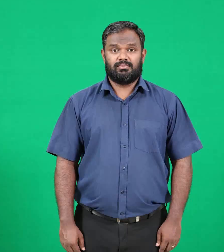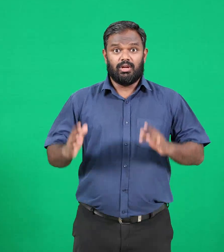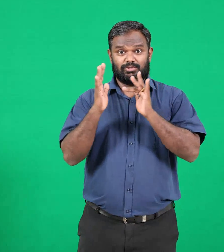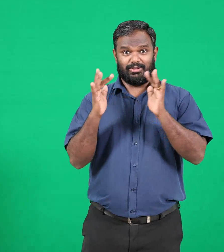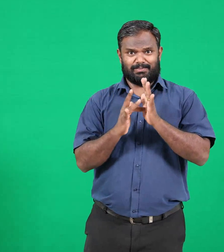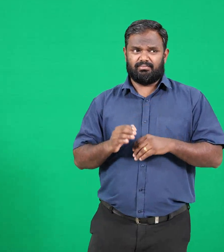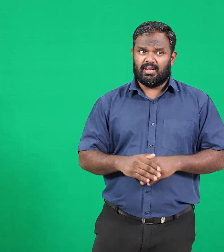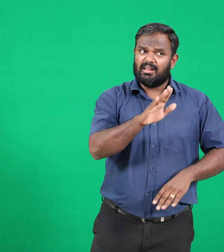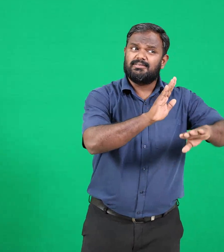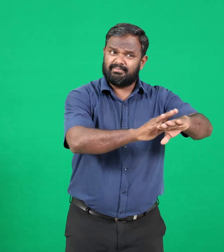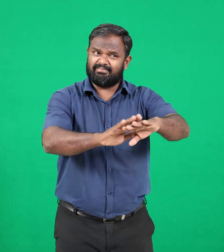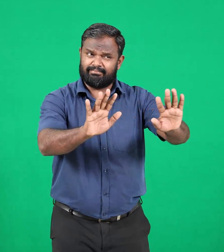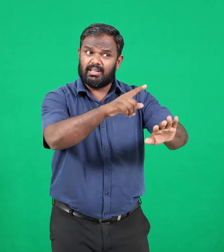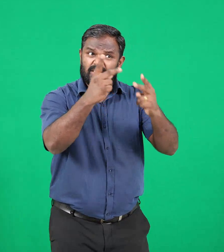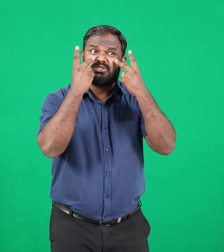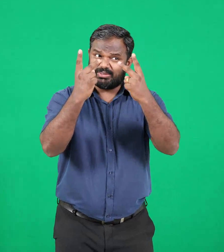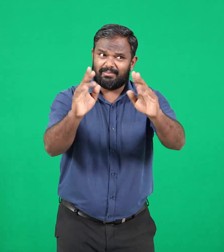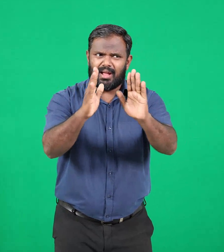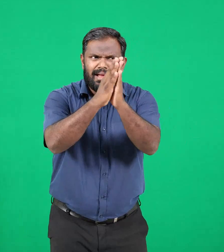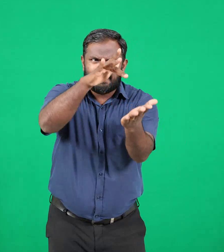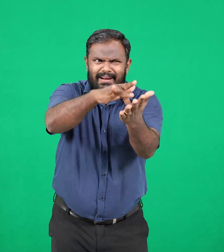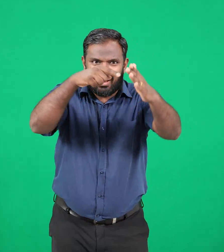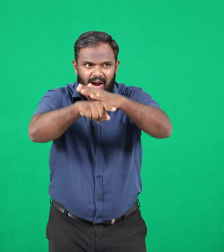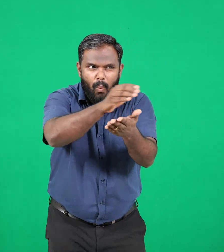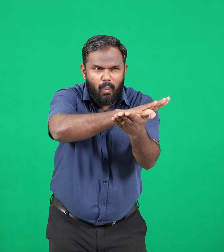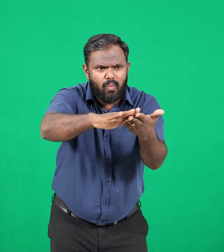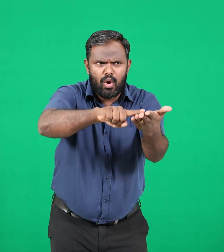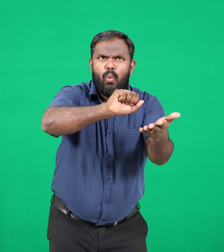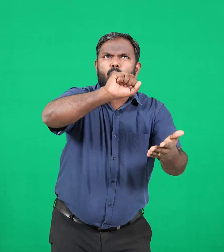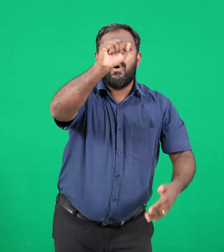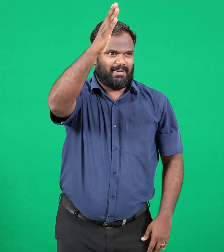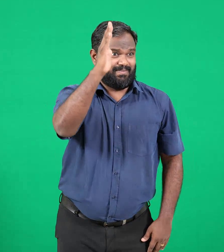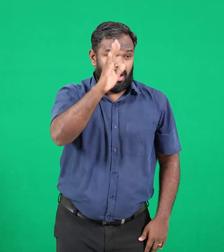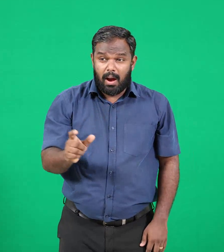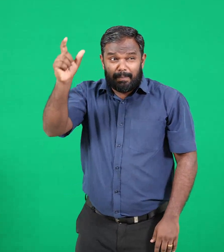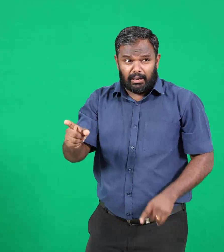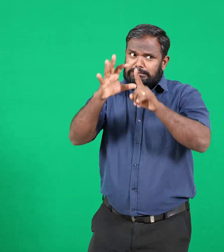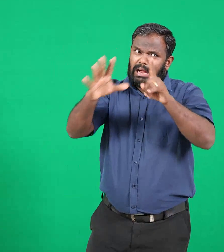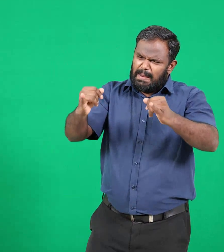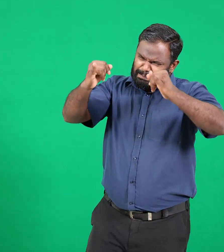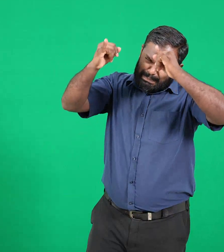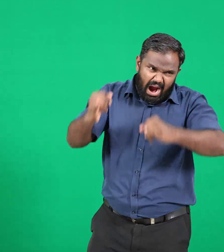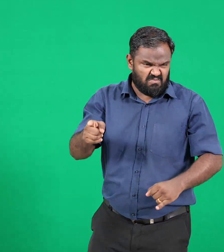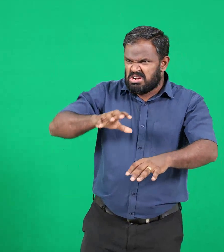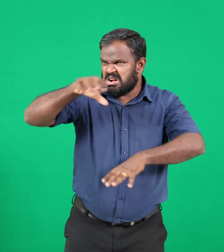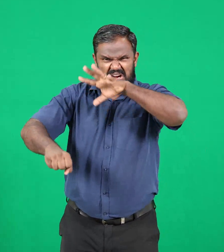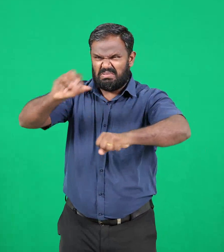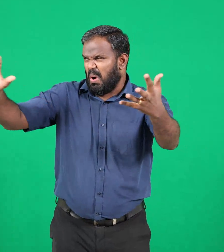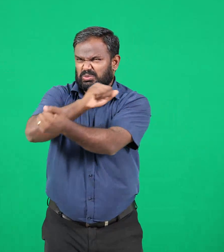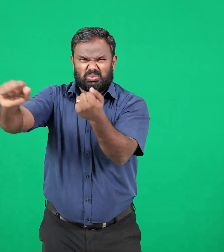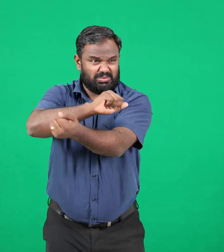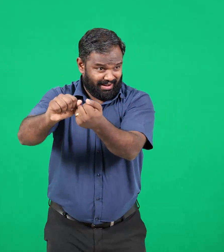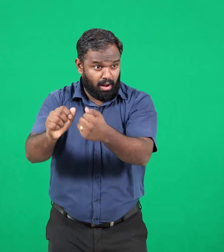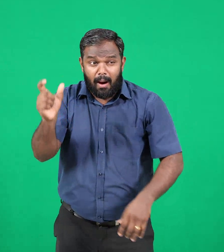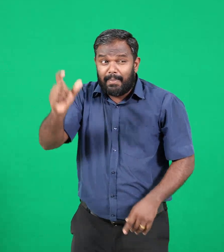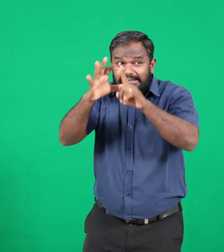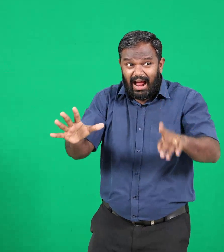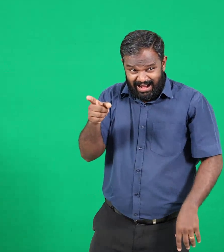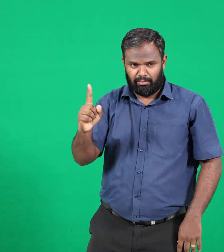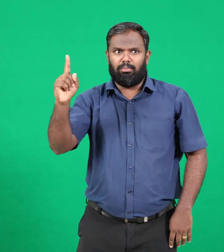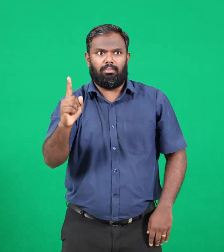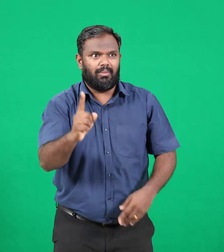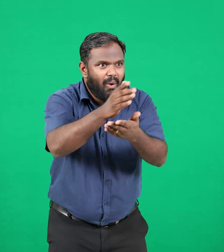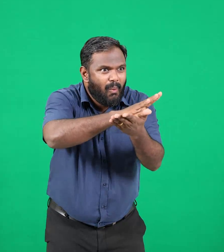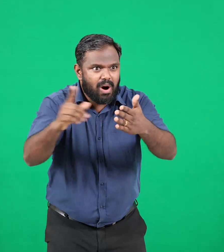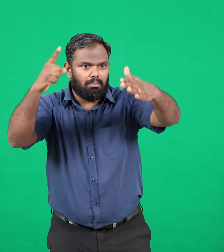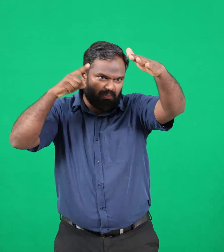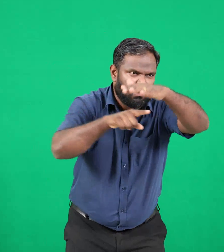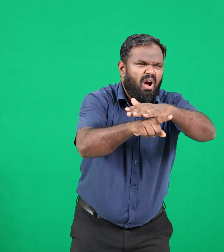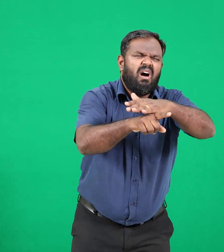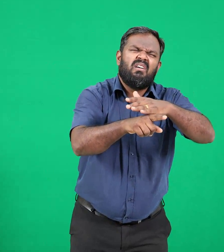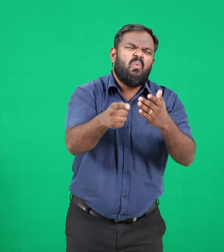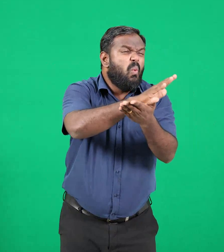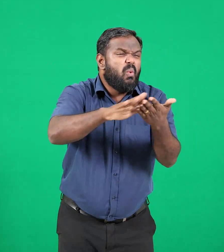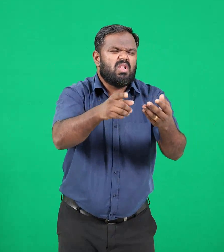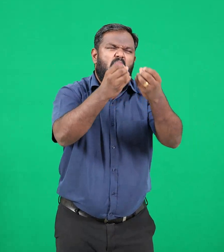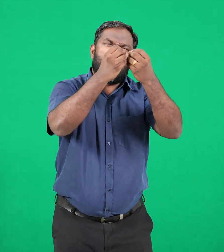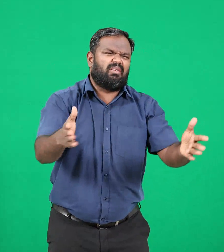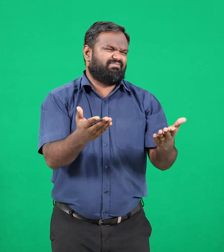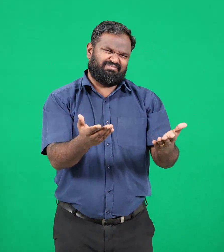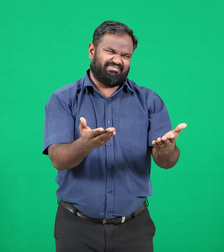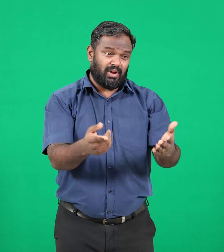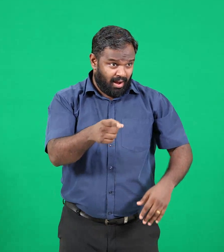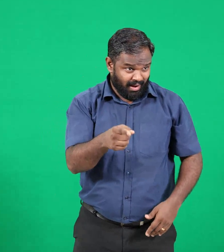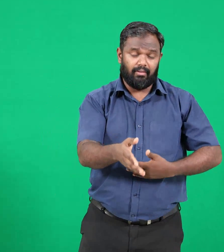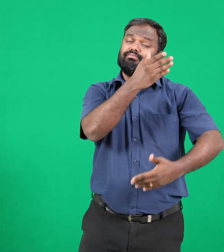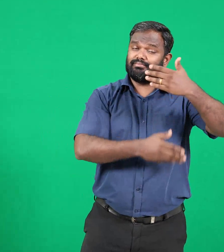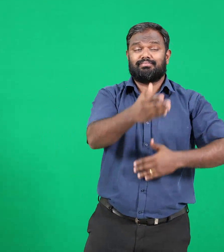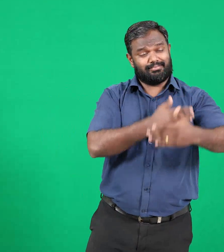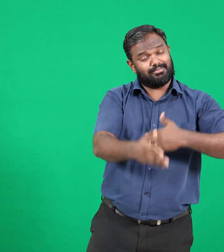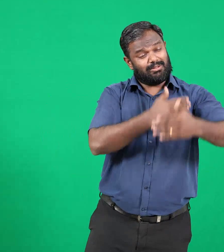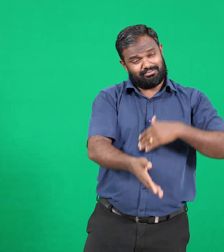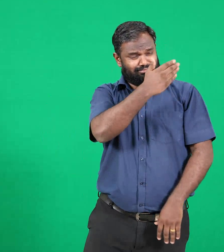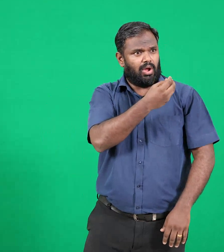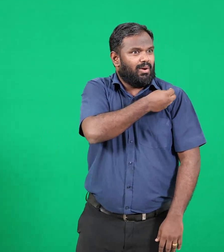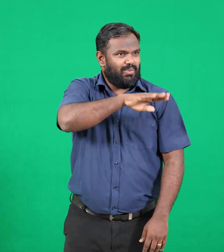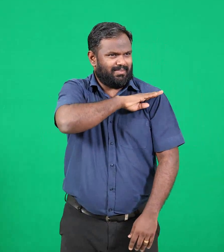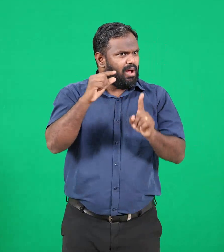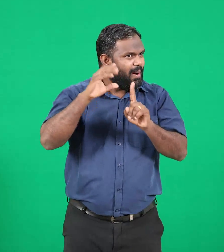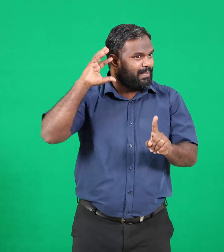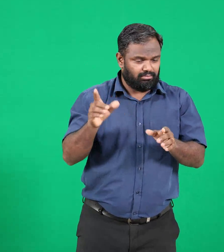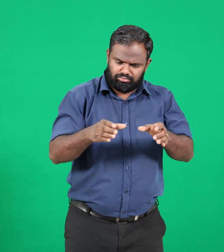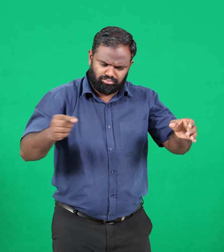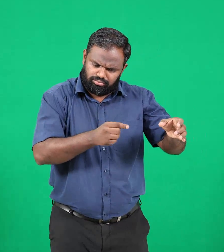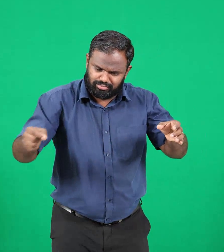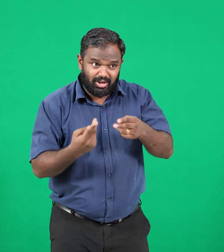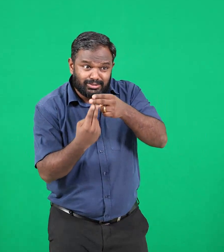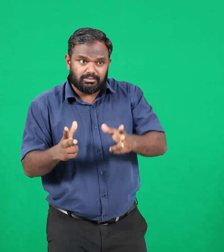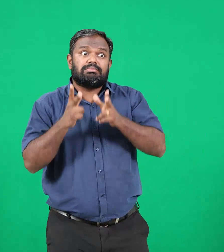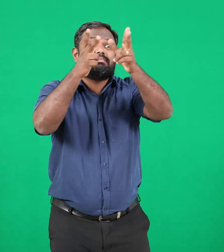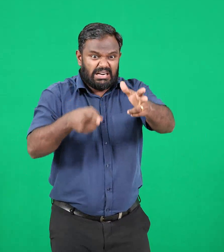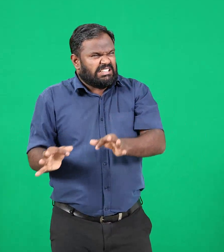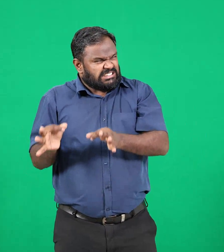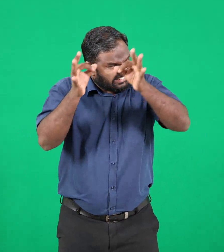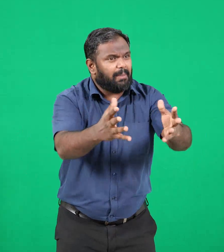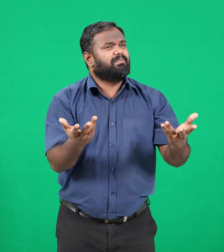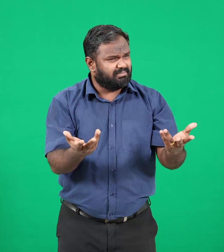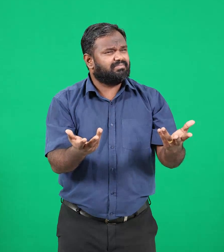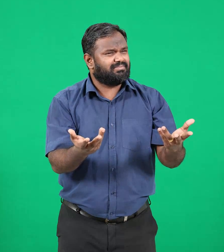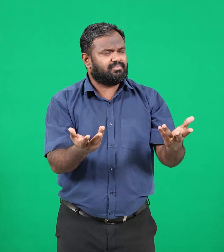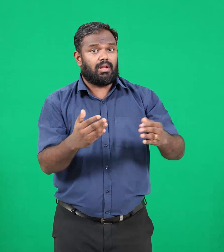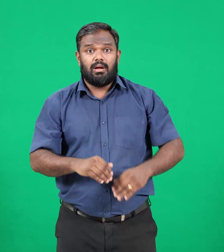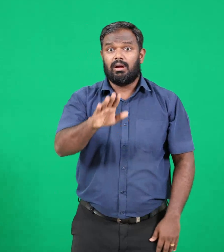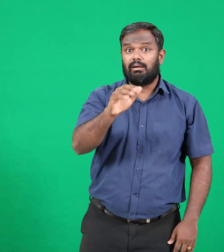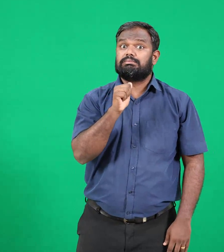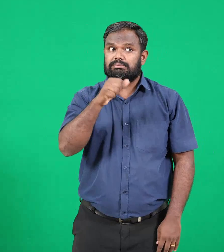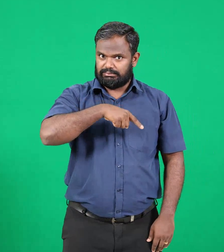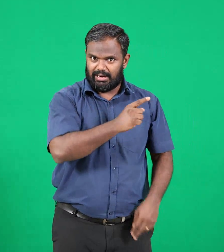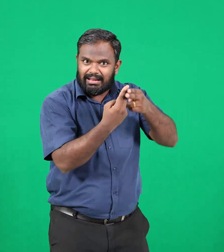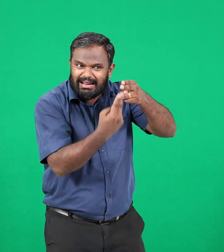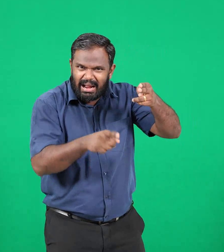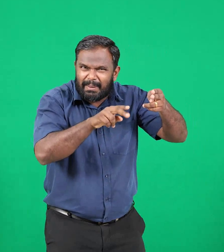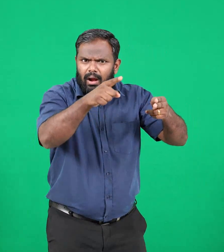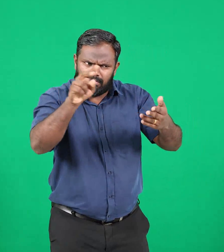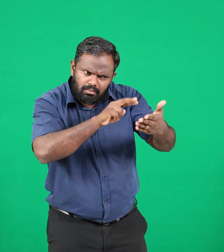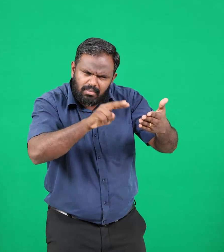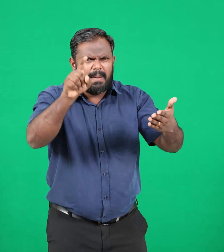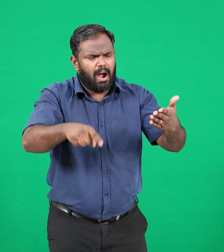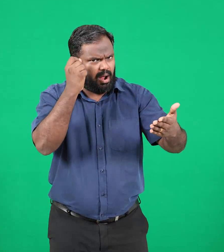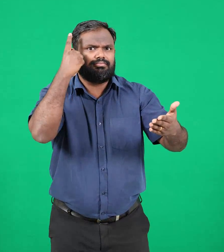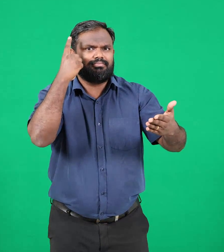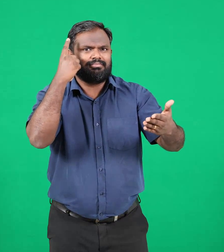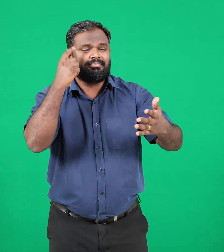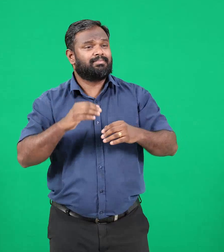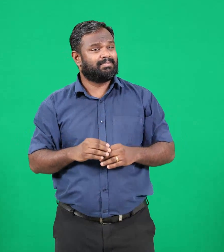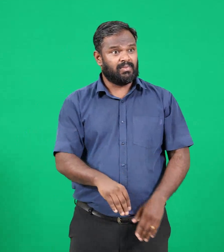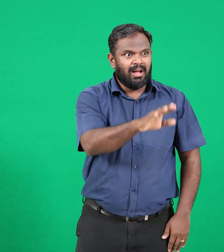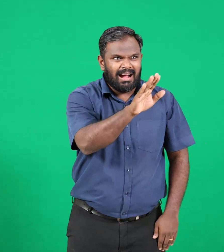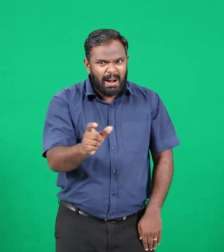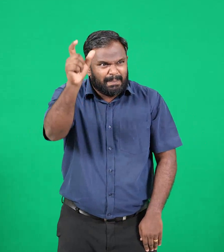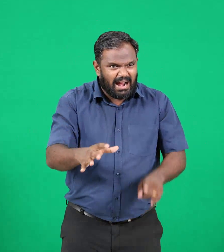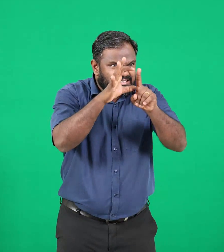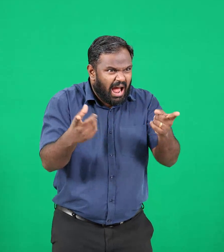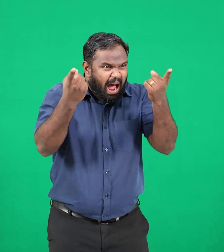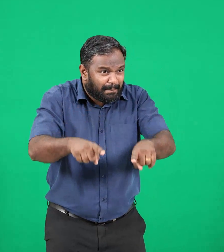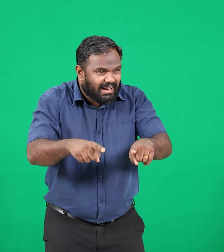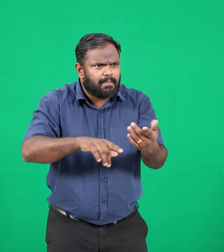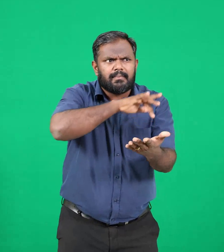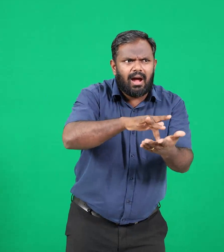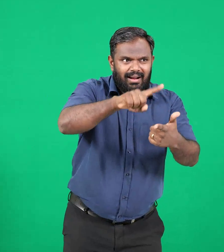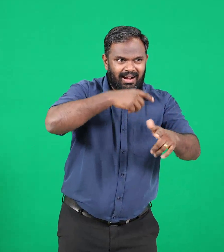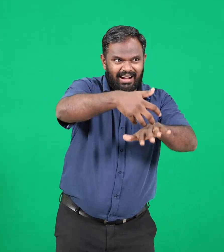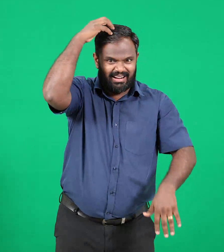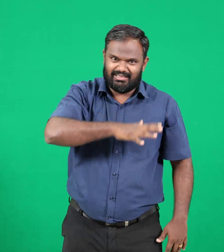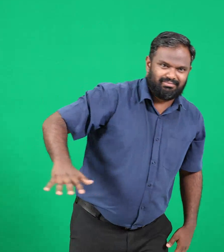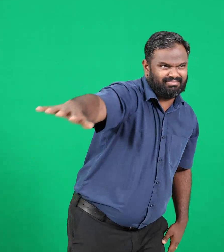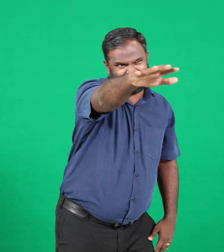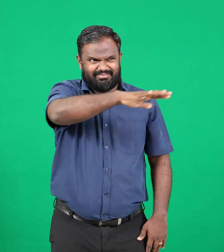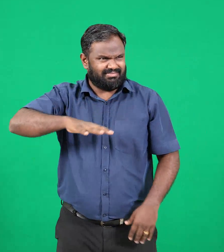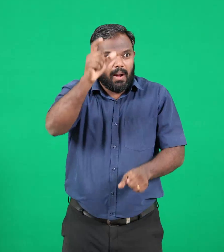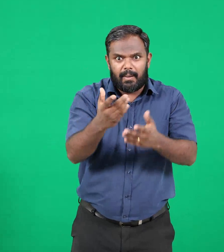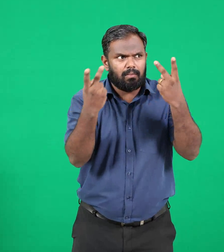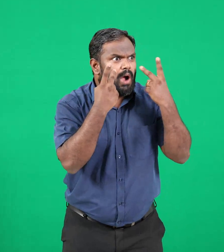So when you see standing in the holy place ' the abomination of desolation,' described by the prophet Daniel (let the reader understand), then let those who are in Judea flee to the mountains.